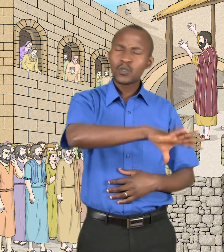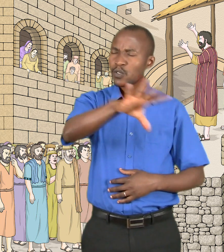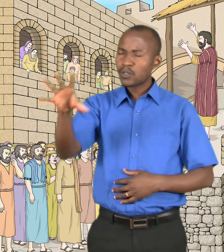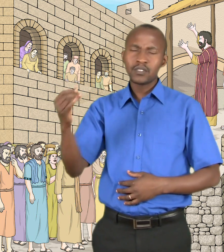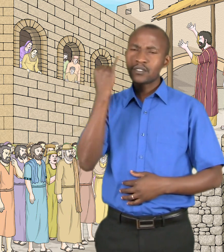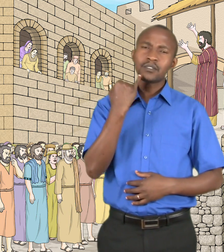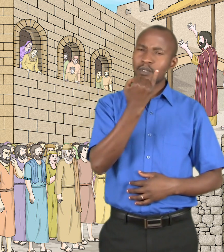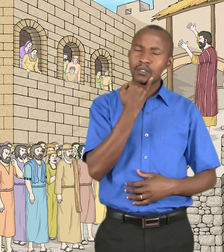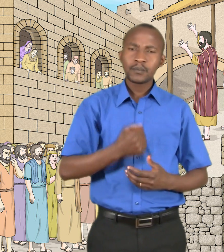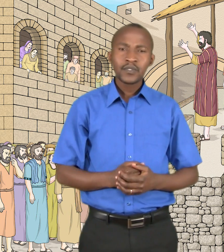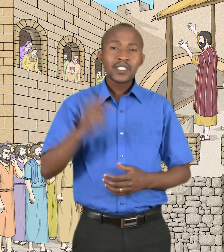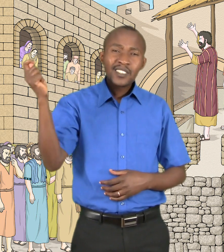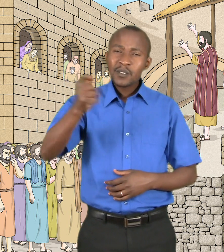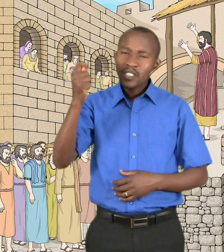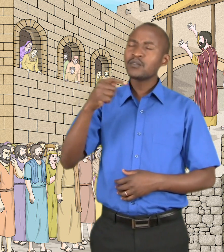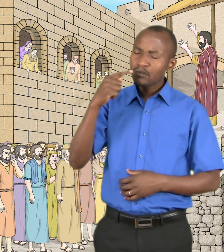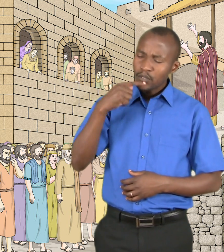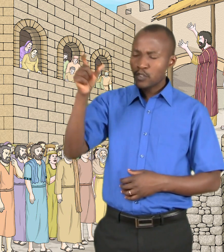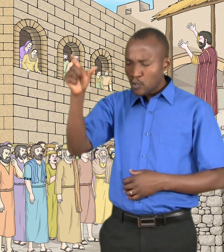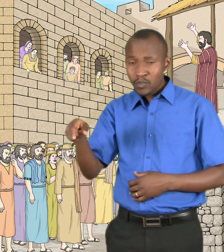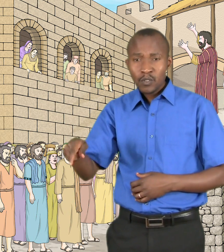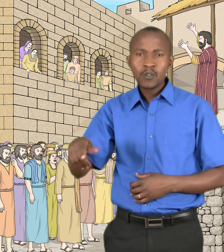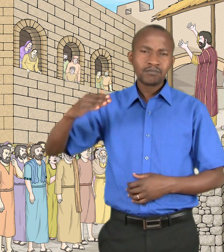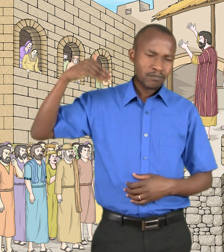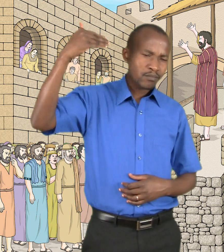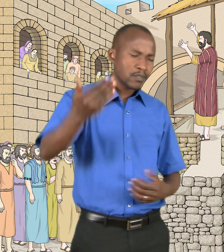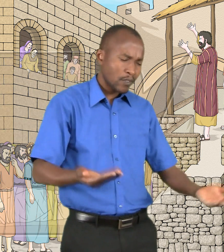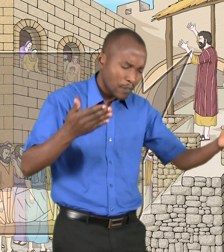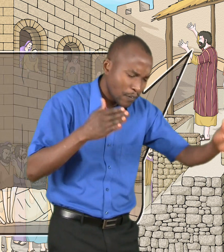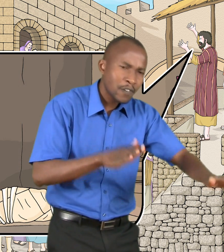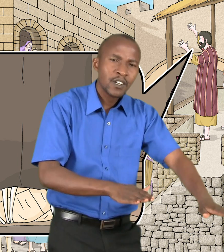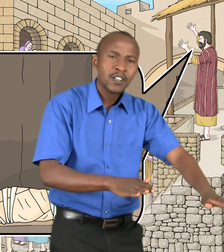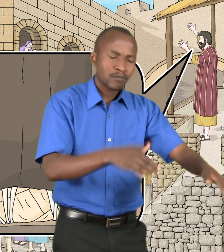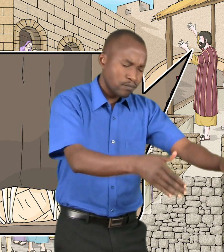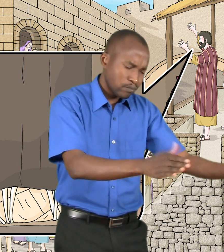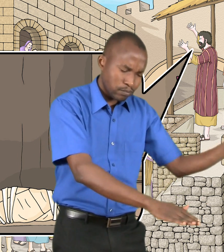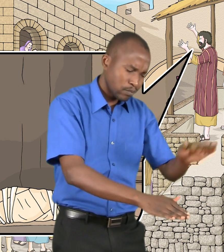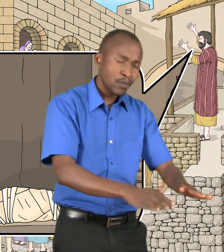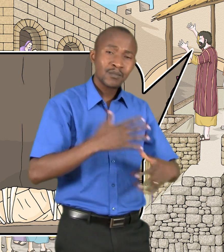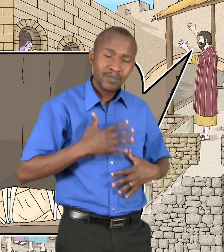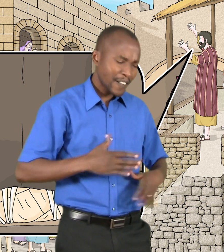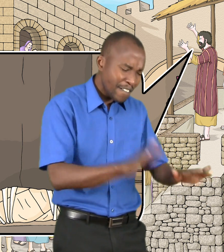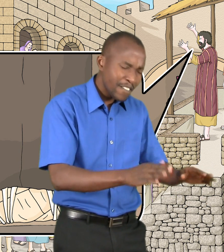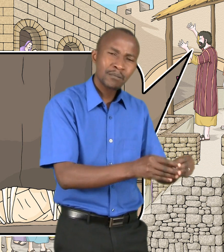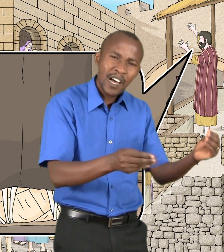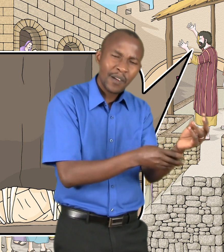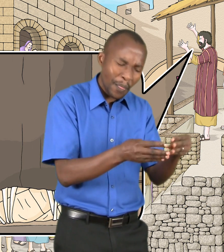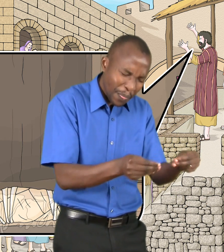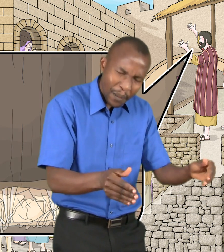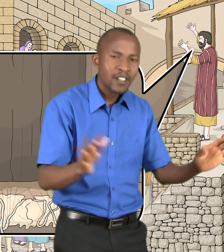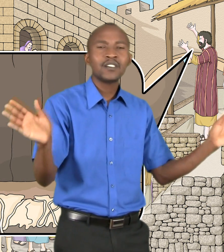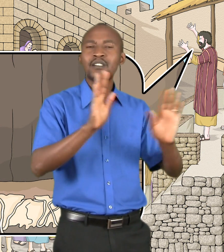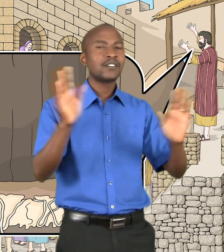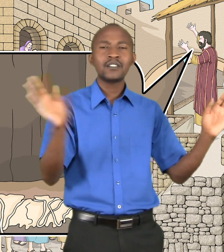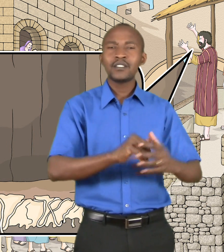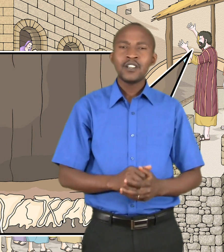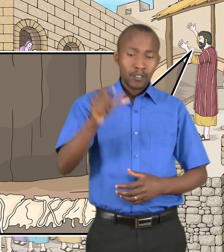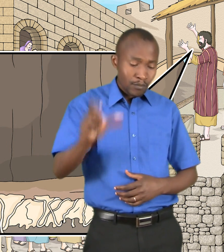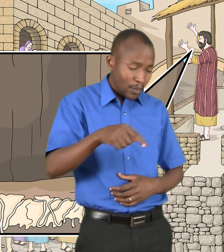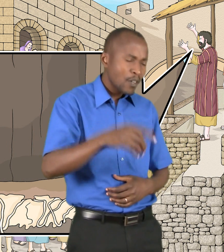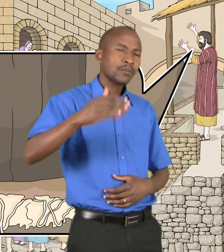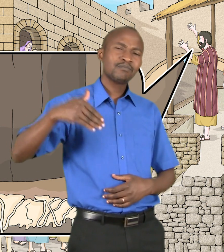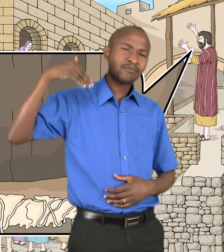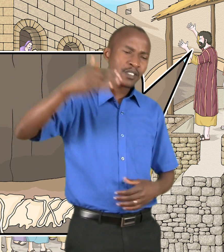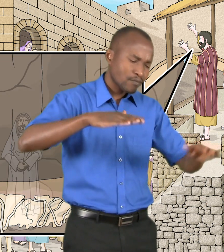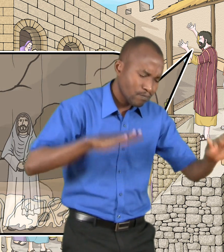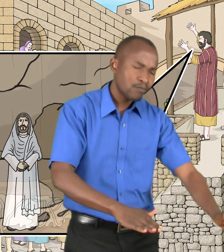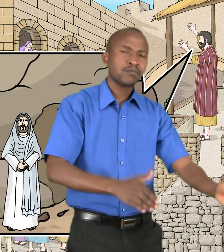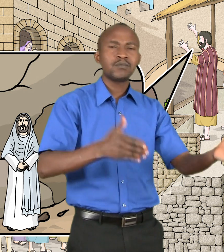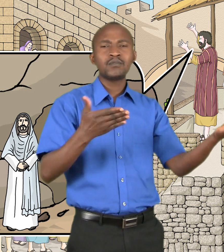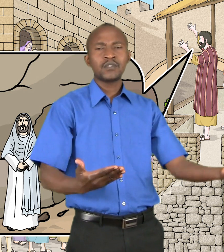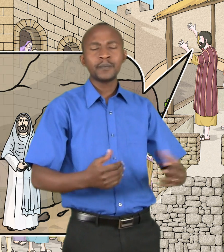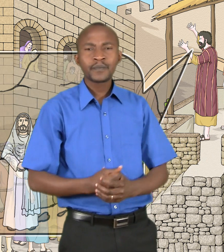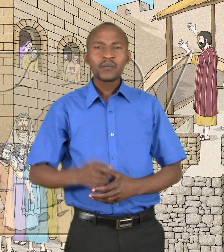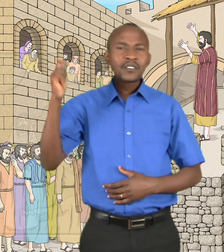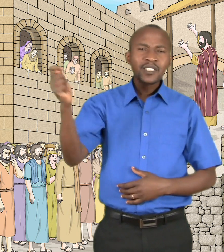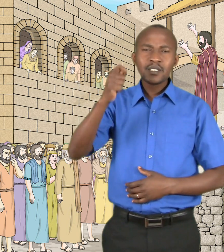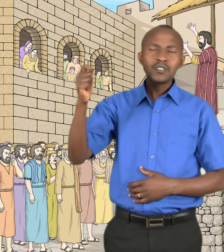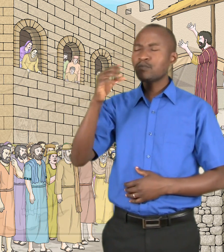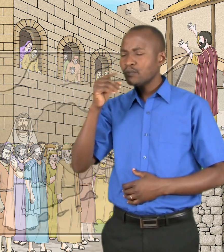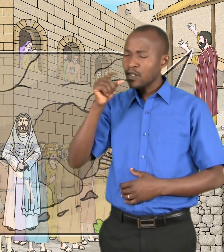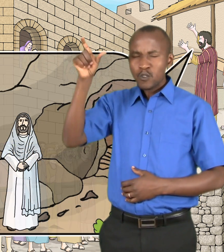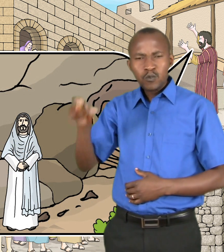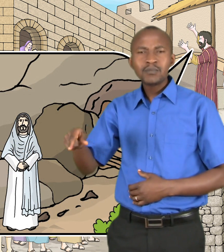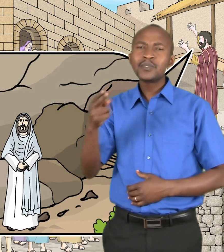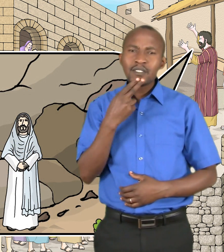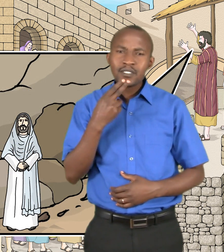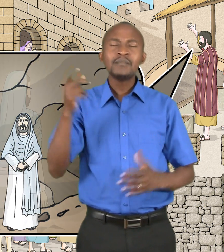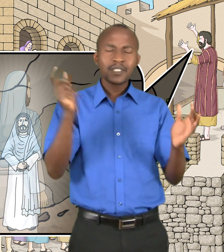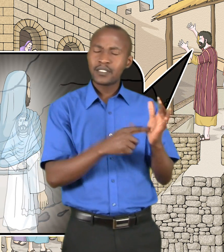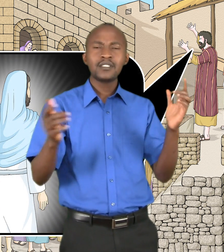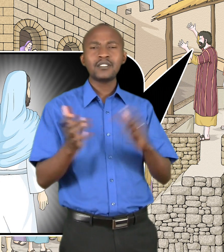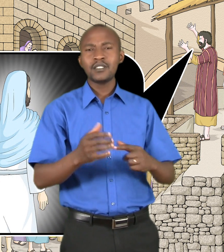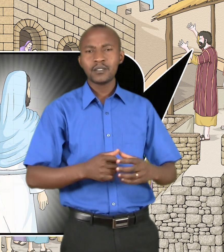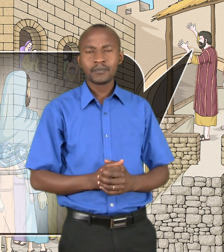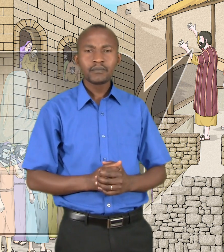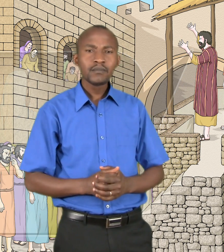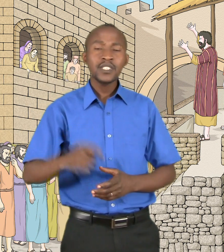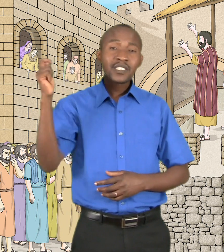You will fill me with joy in Your presence.’ Brothers, I can tell you with confidence that the patriarch David died and was buried, and his tomb is with us to this day.